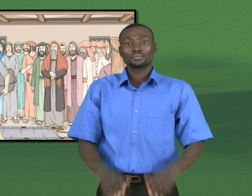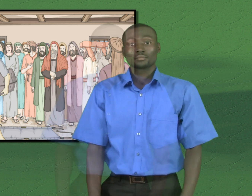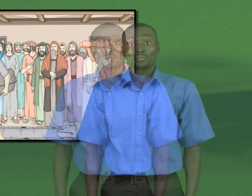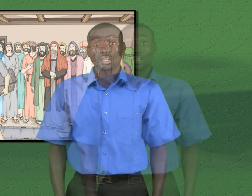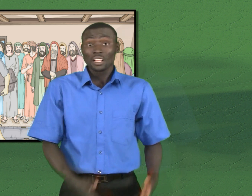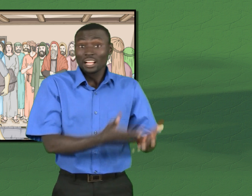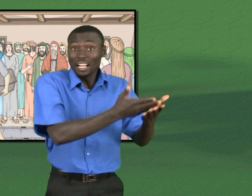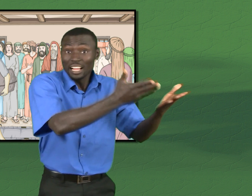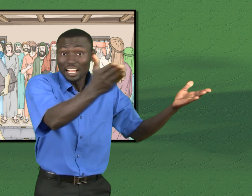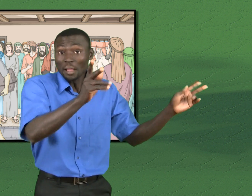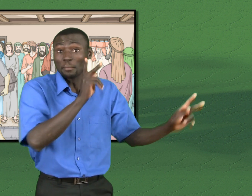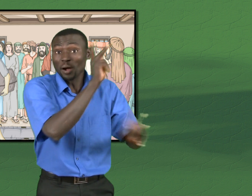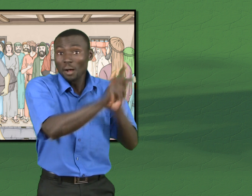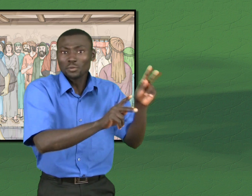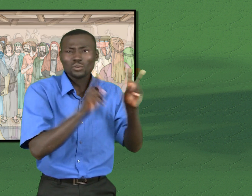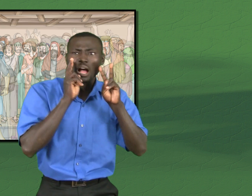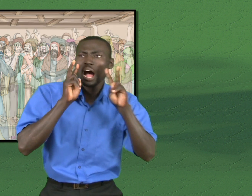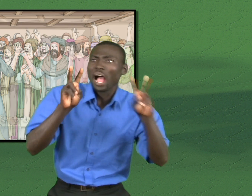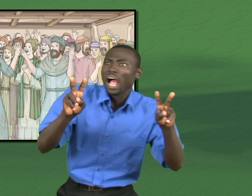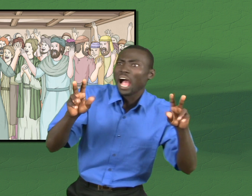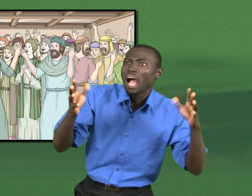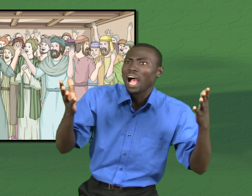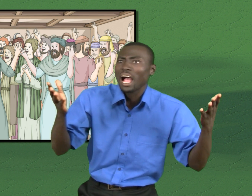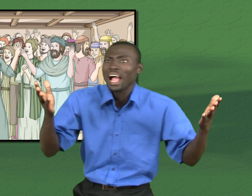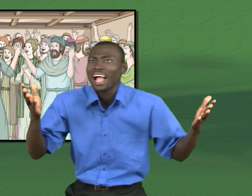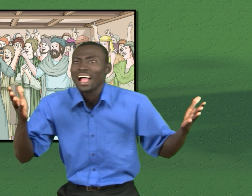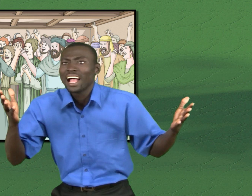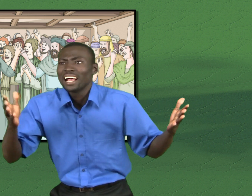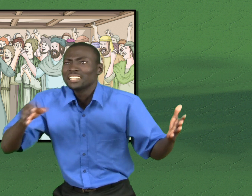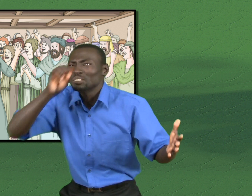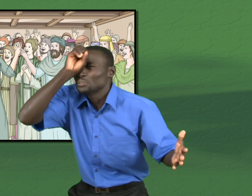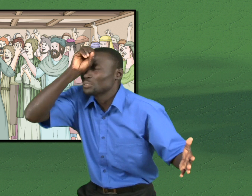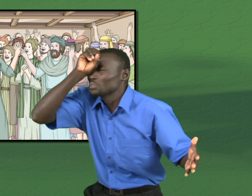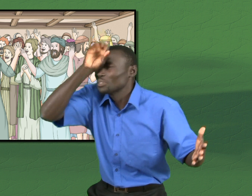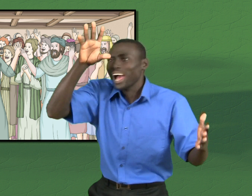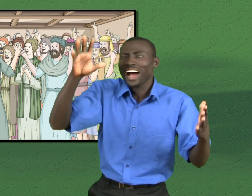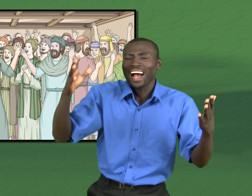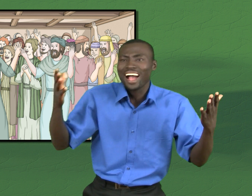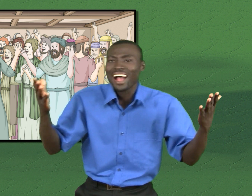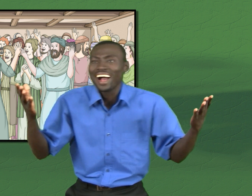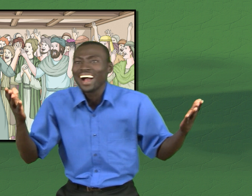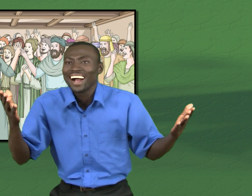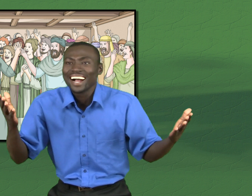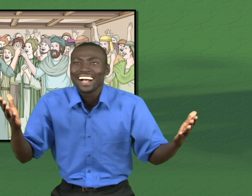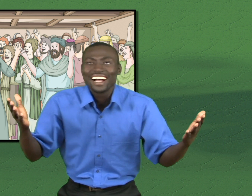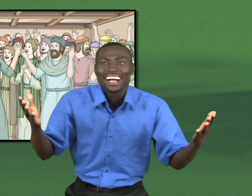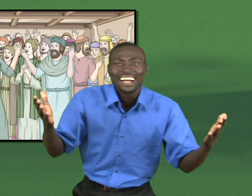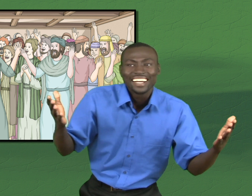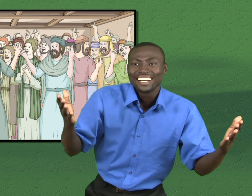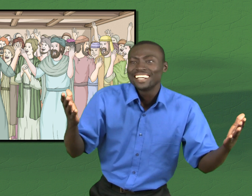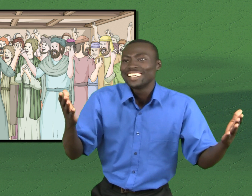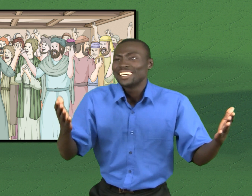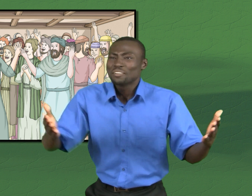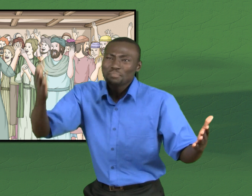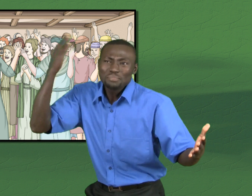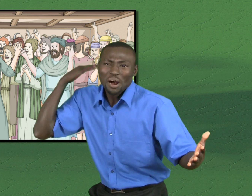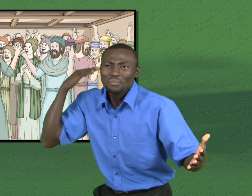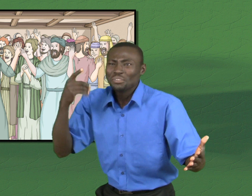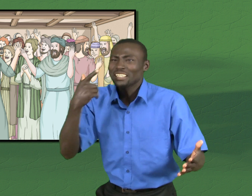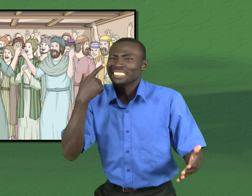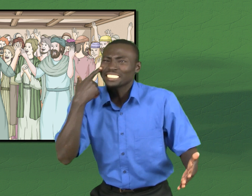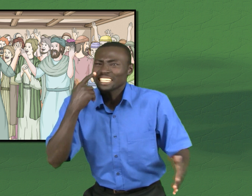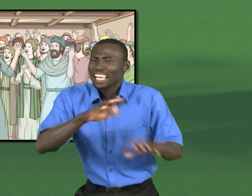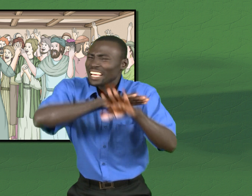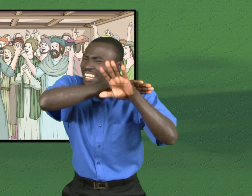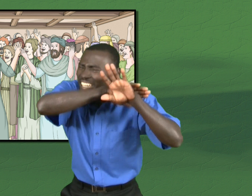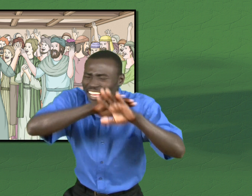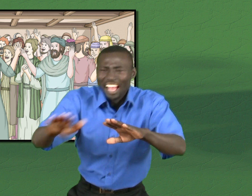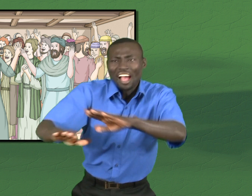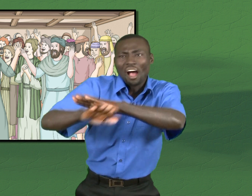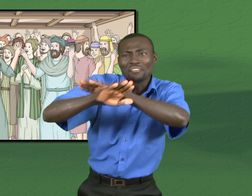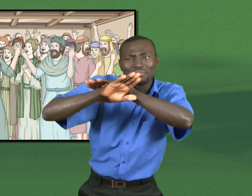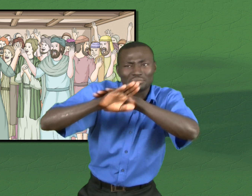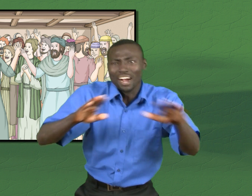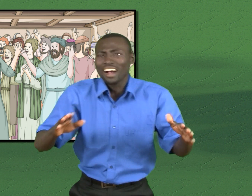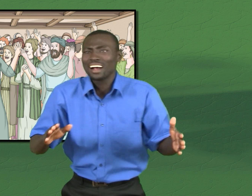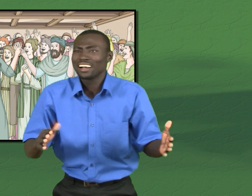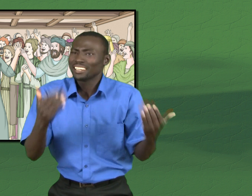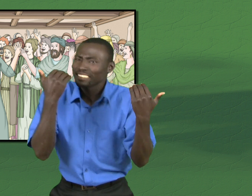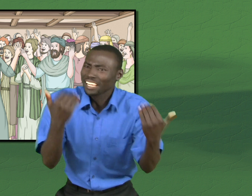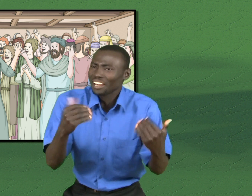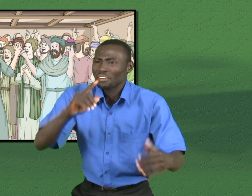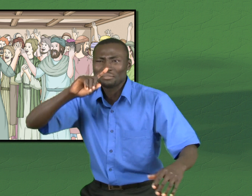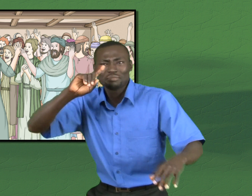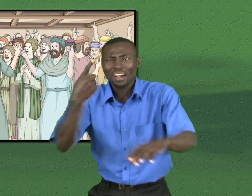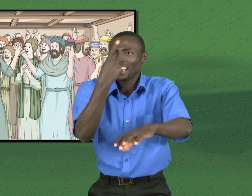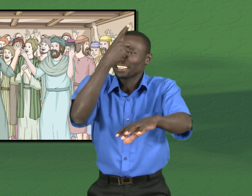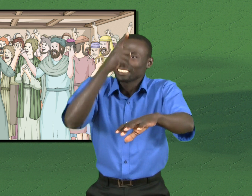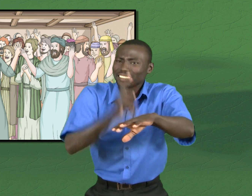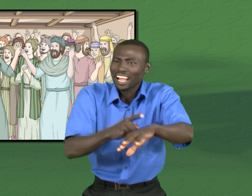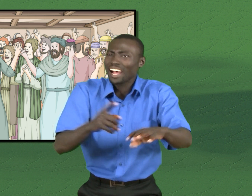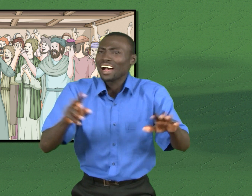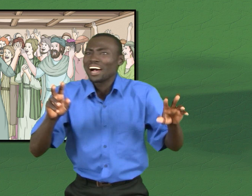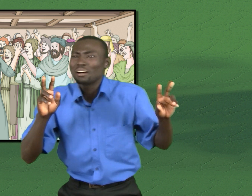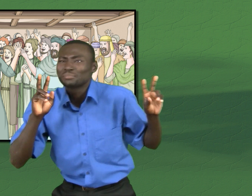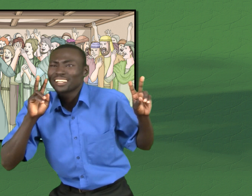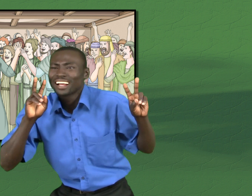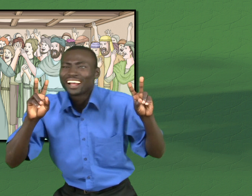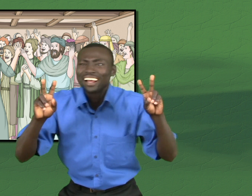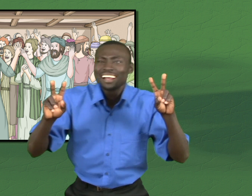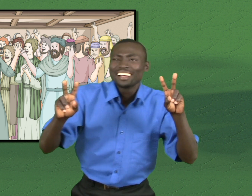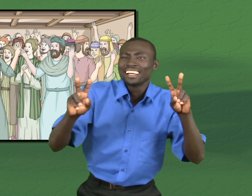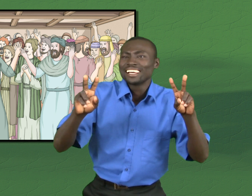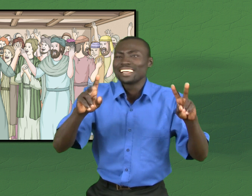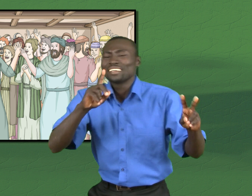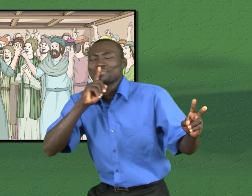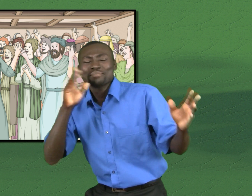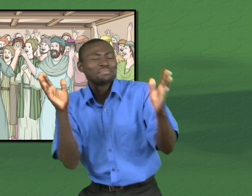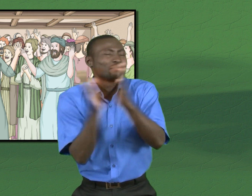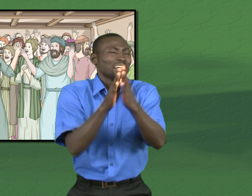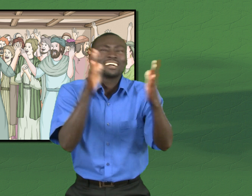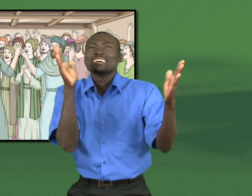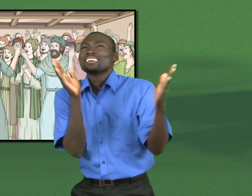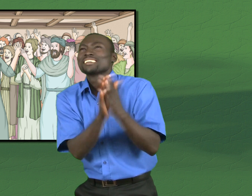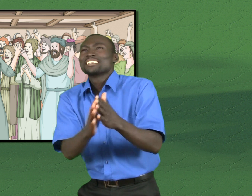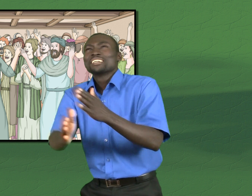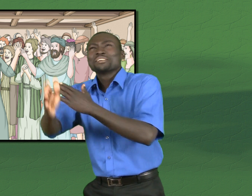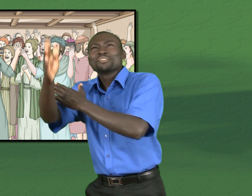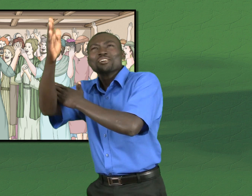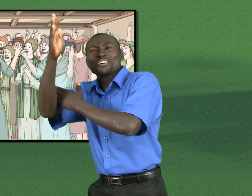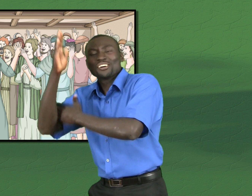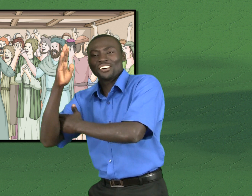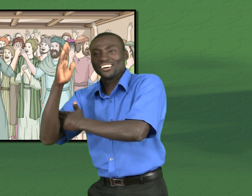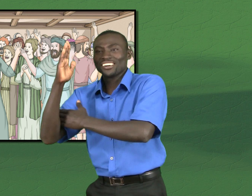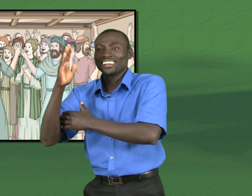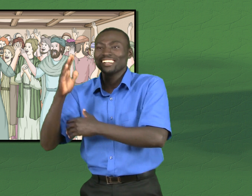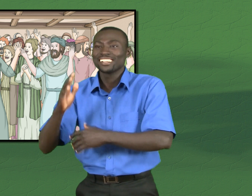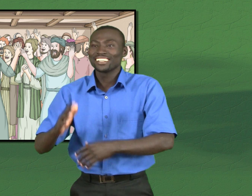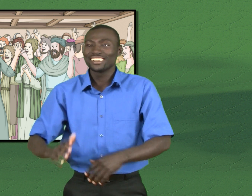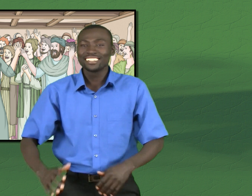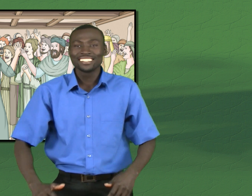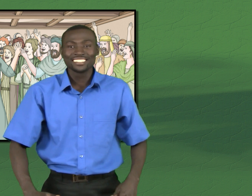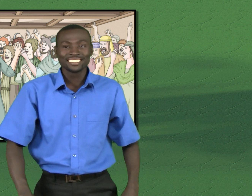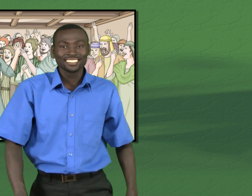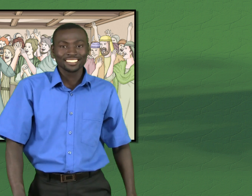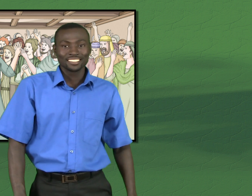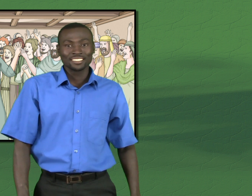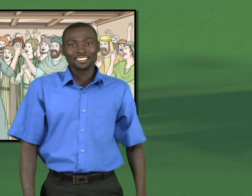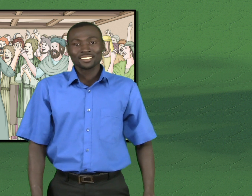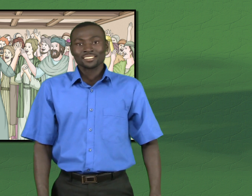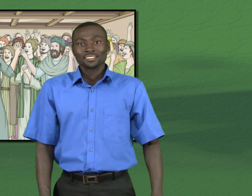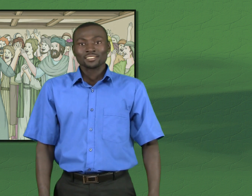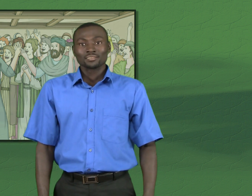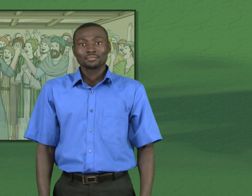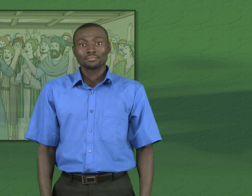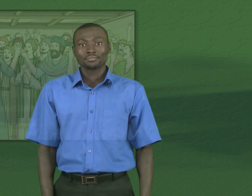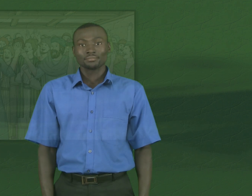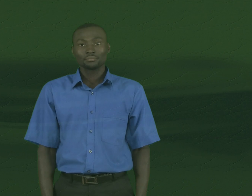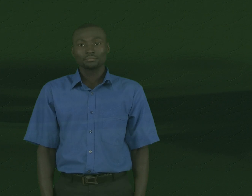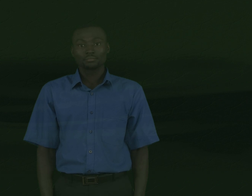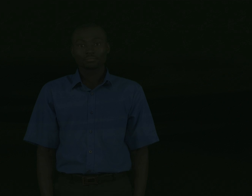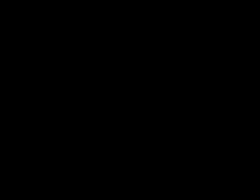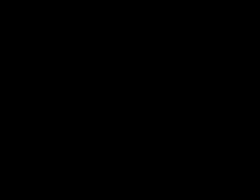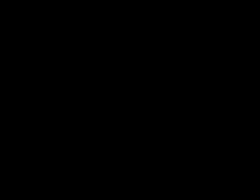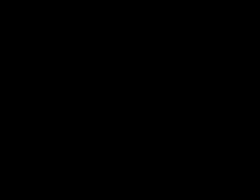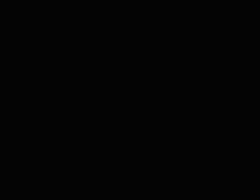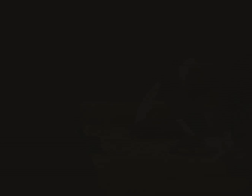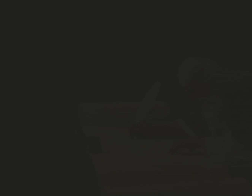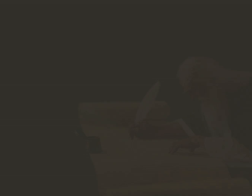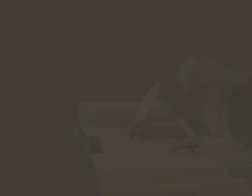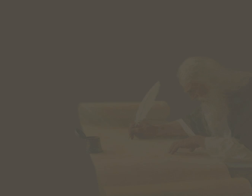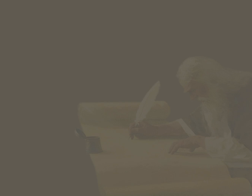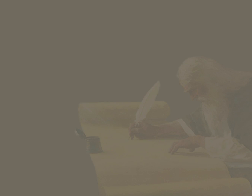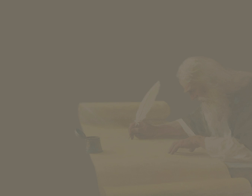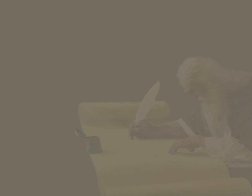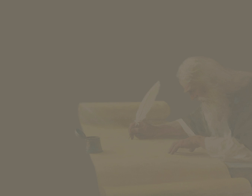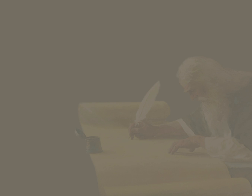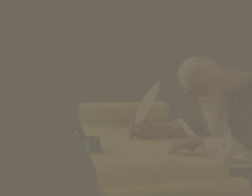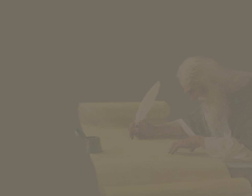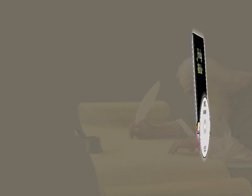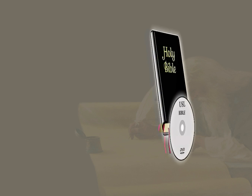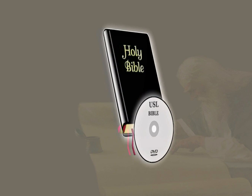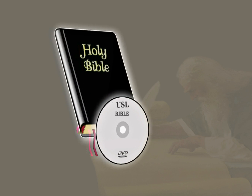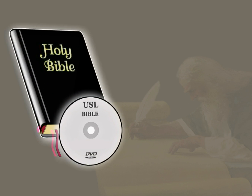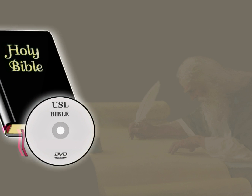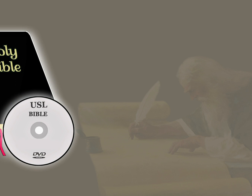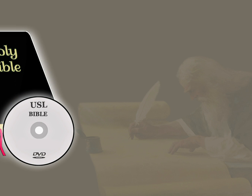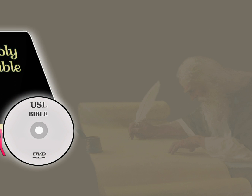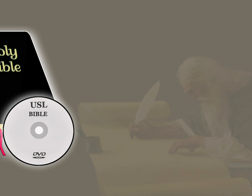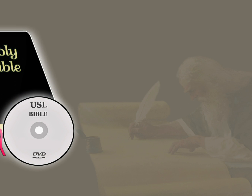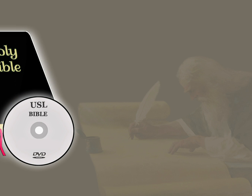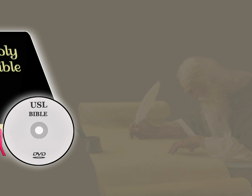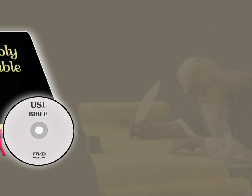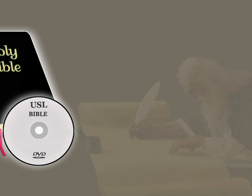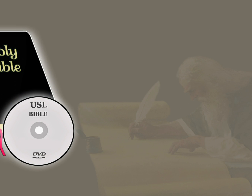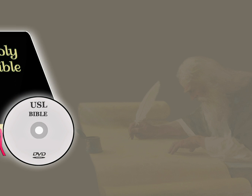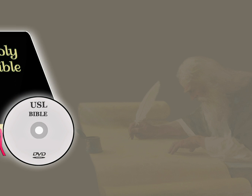As a result, they were all astounded and glorified God, saying, “We have never seen anything like this!”